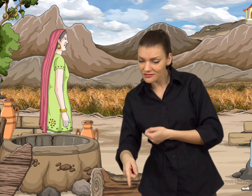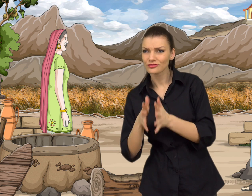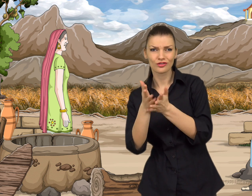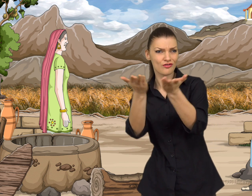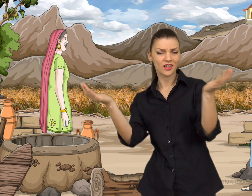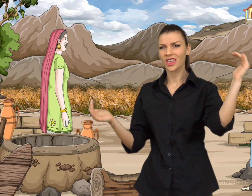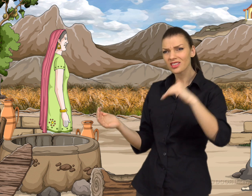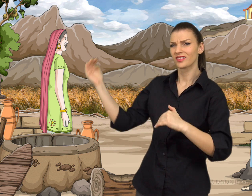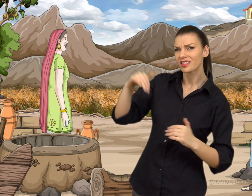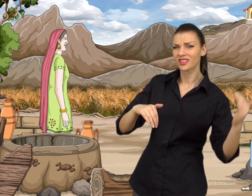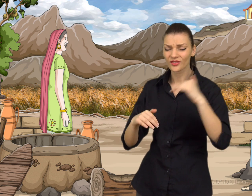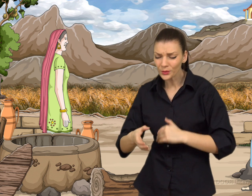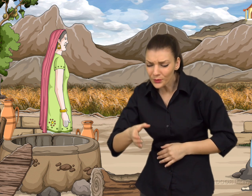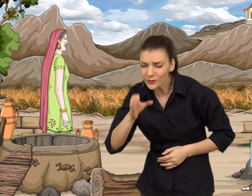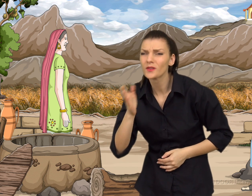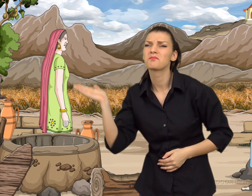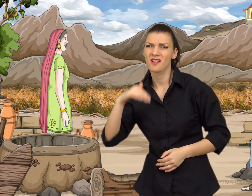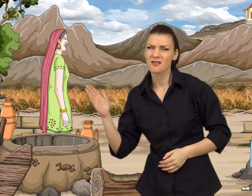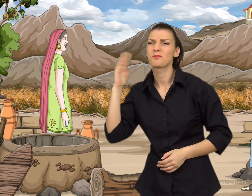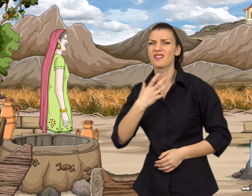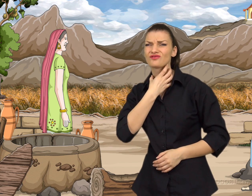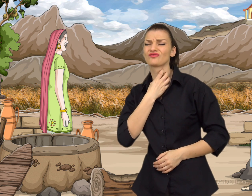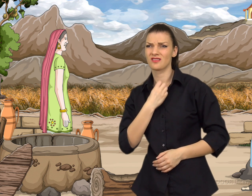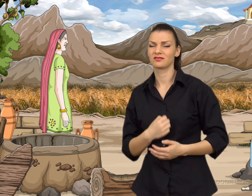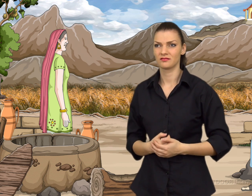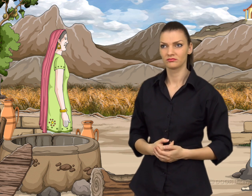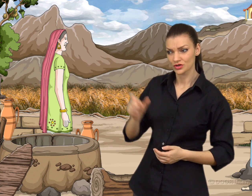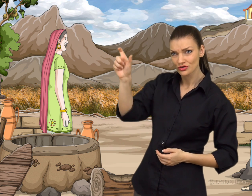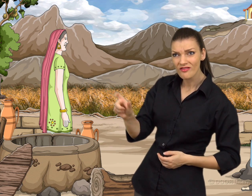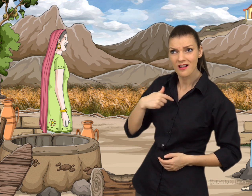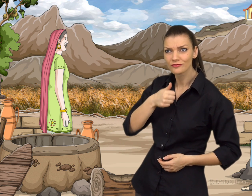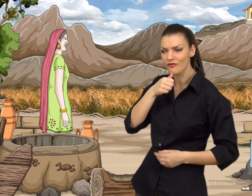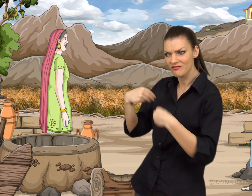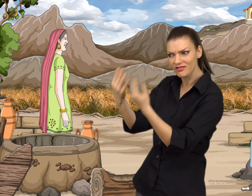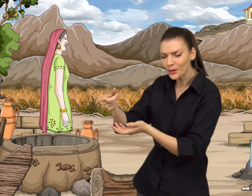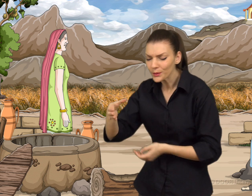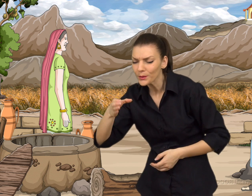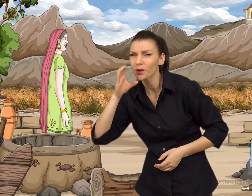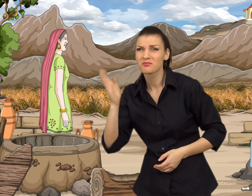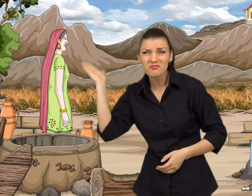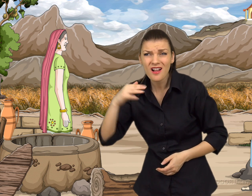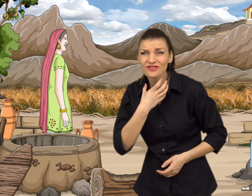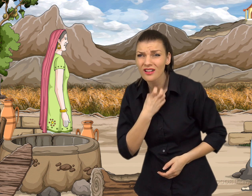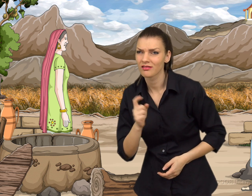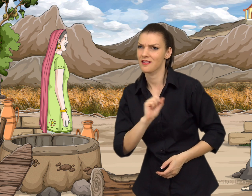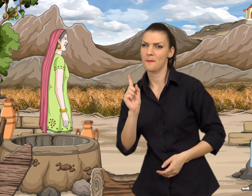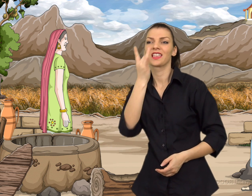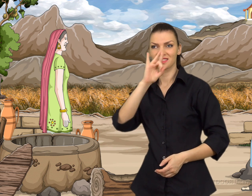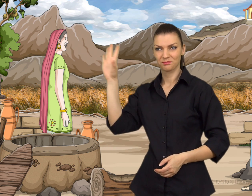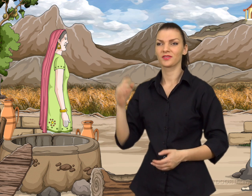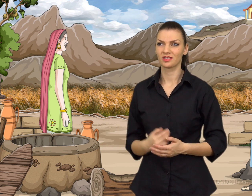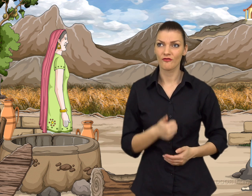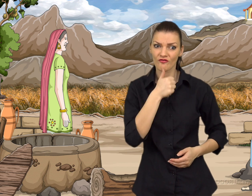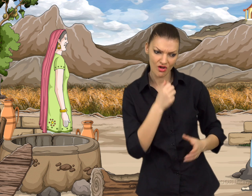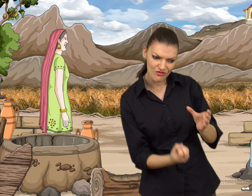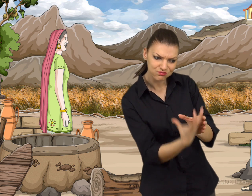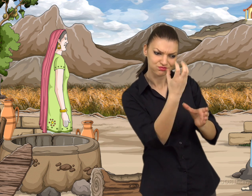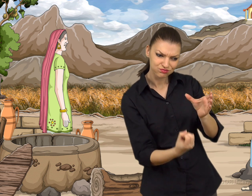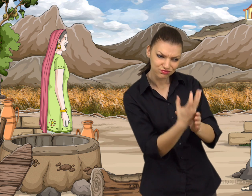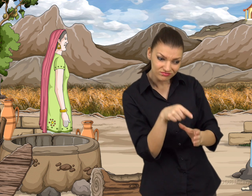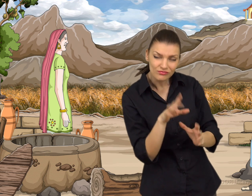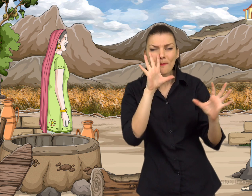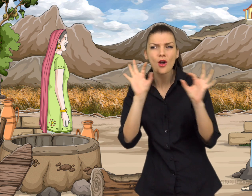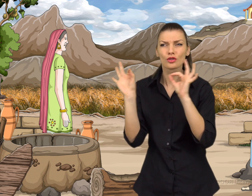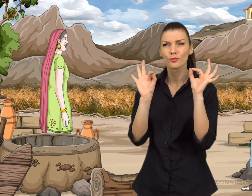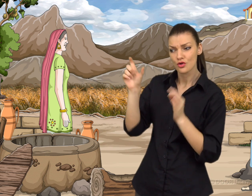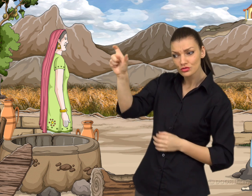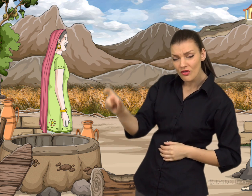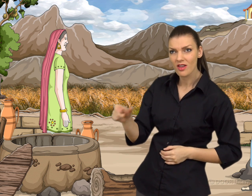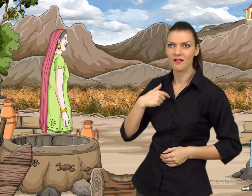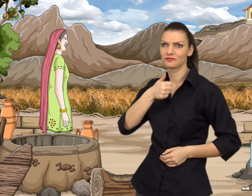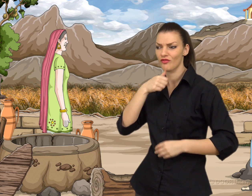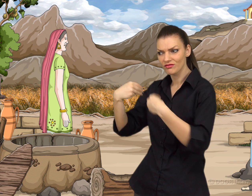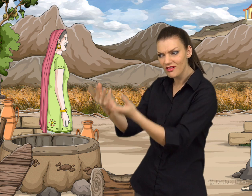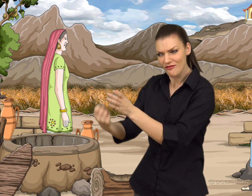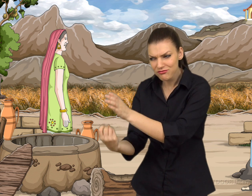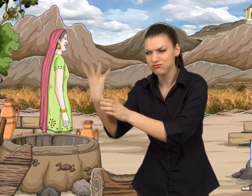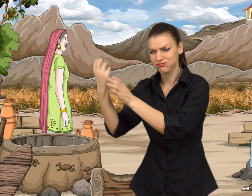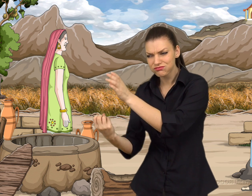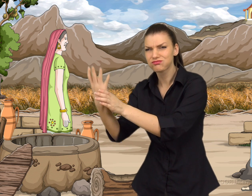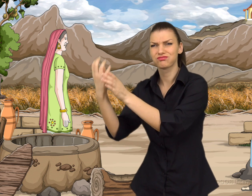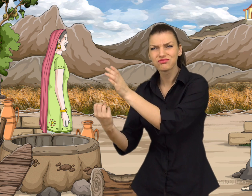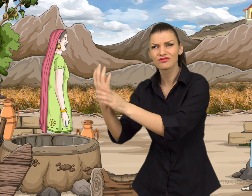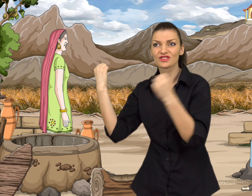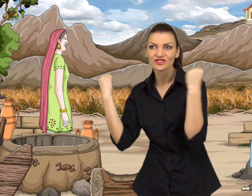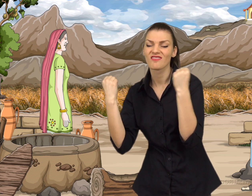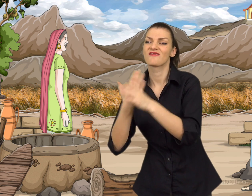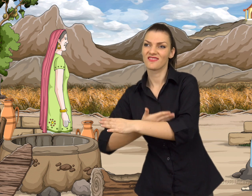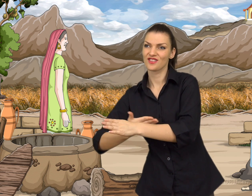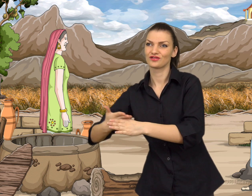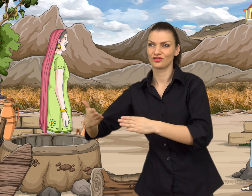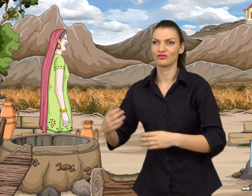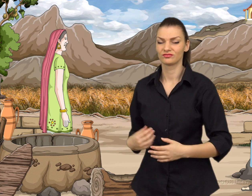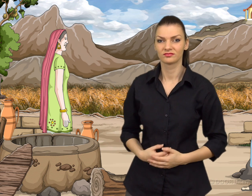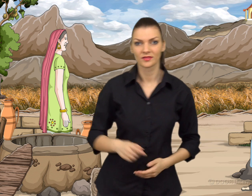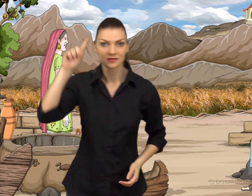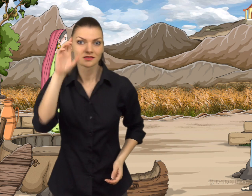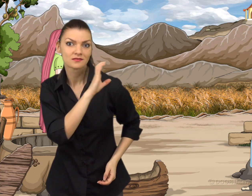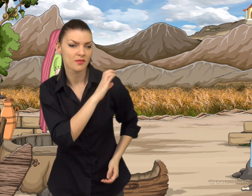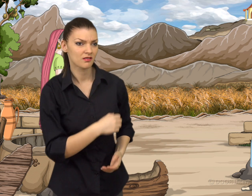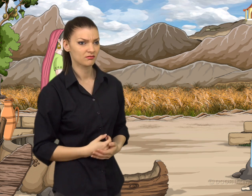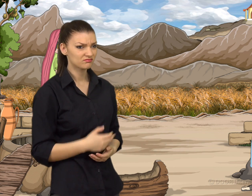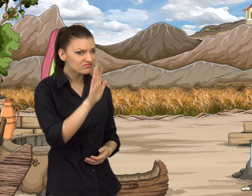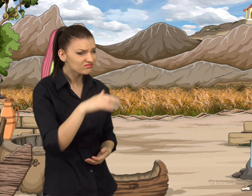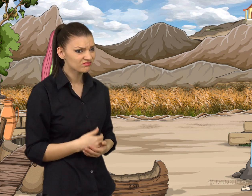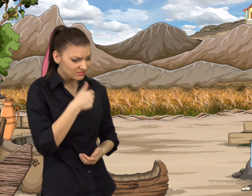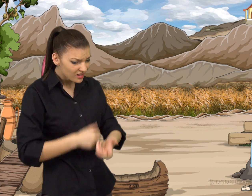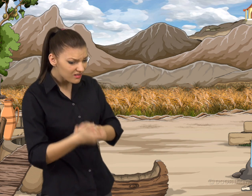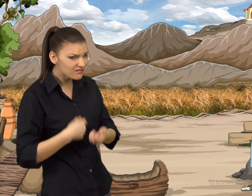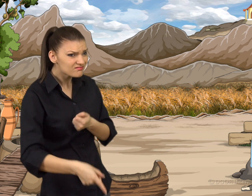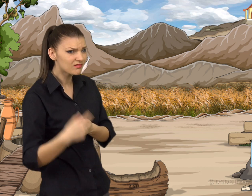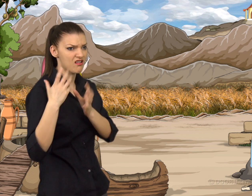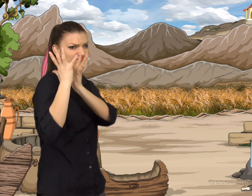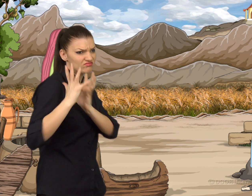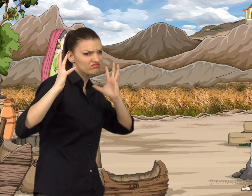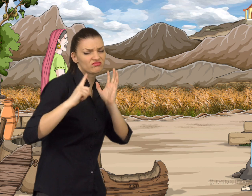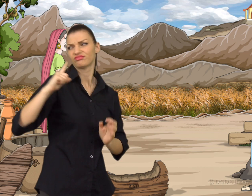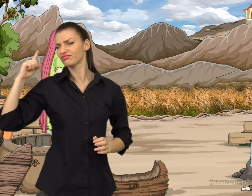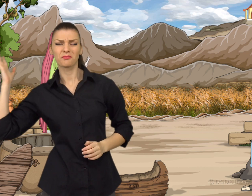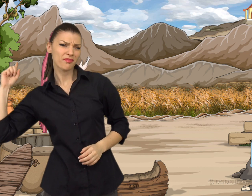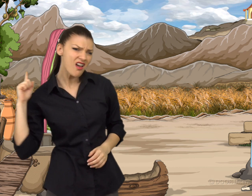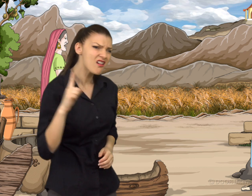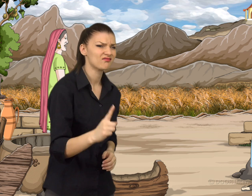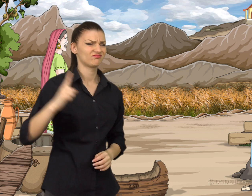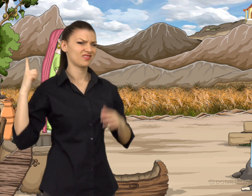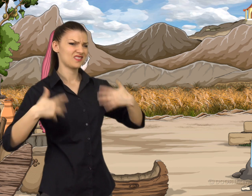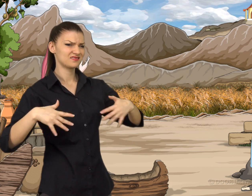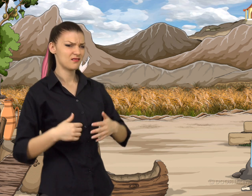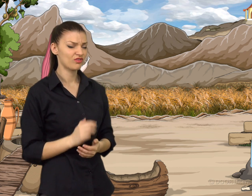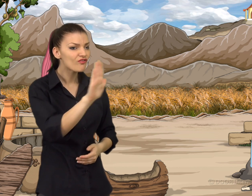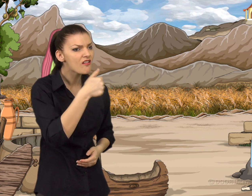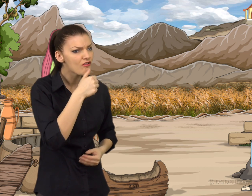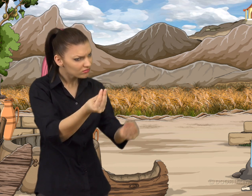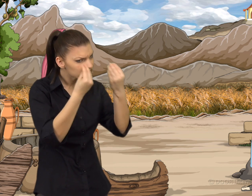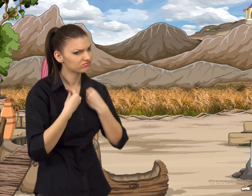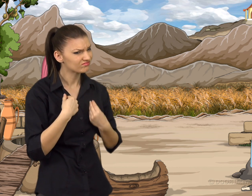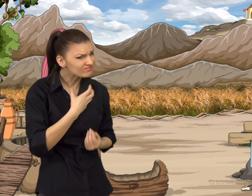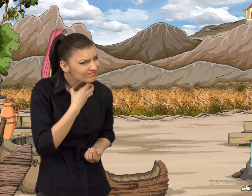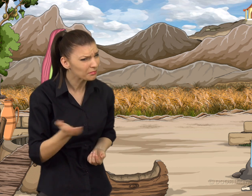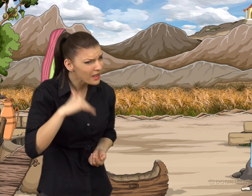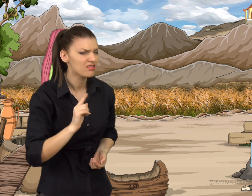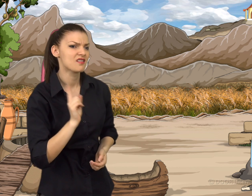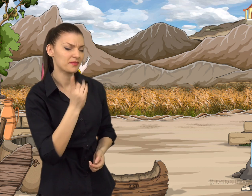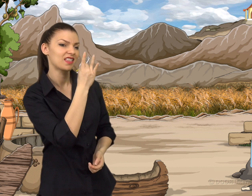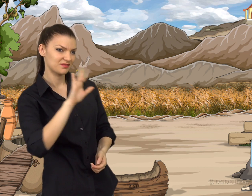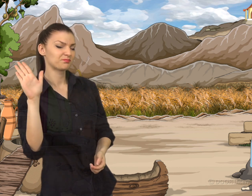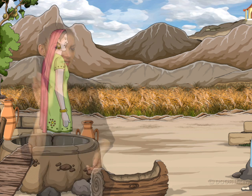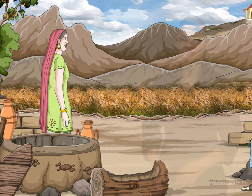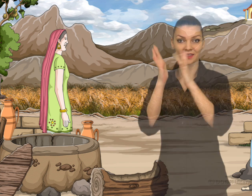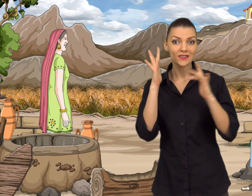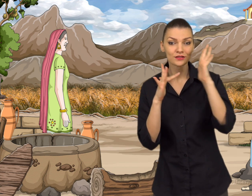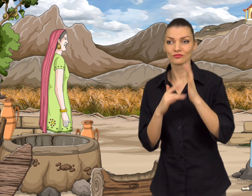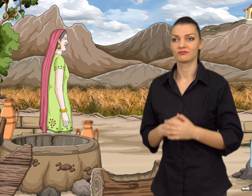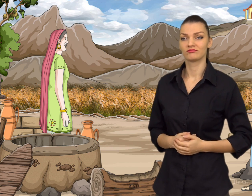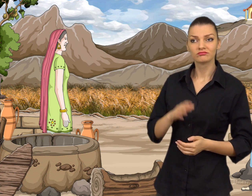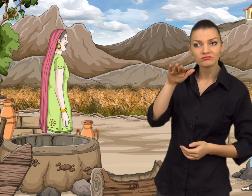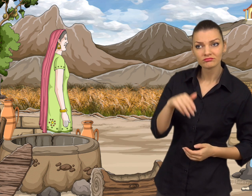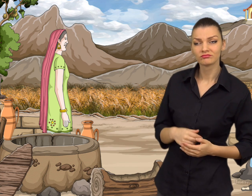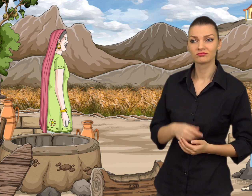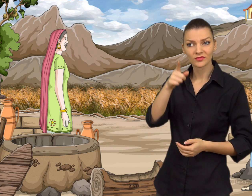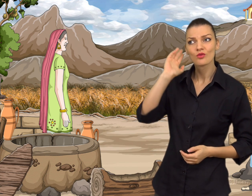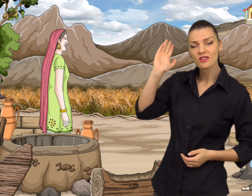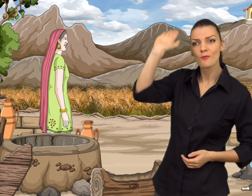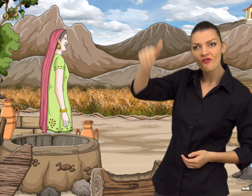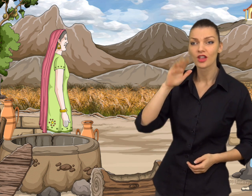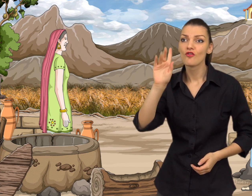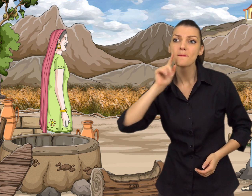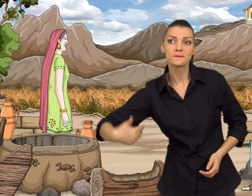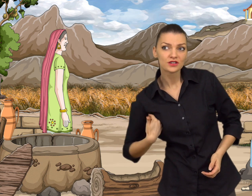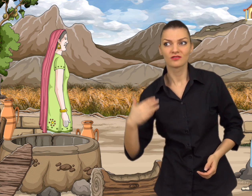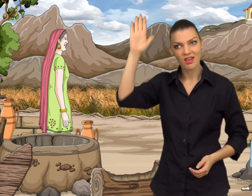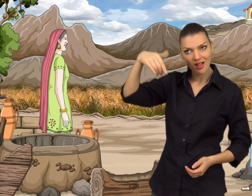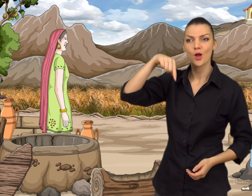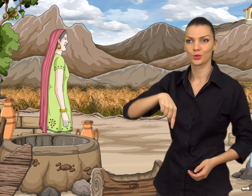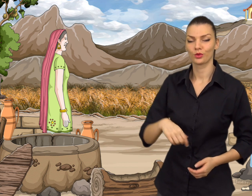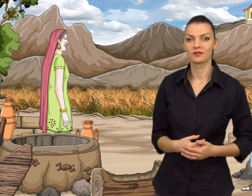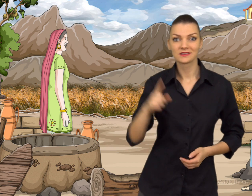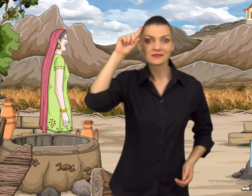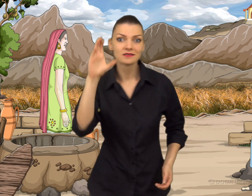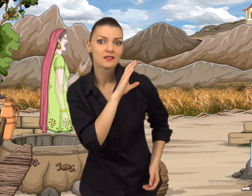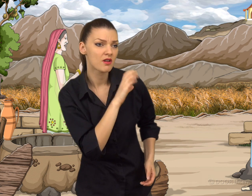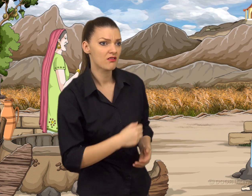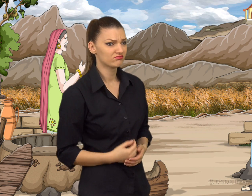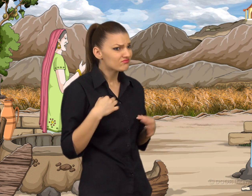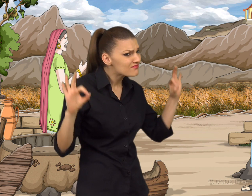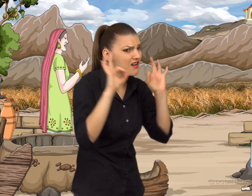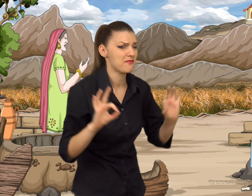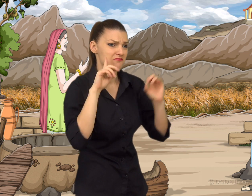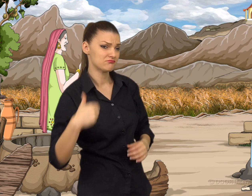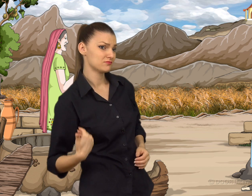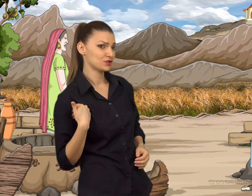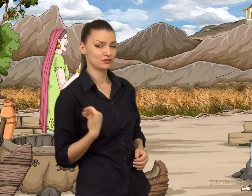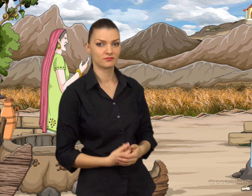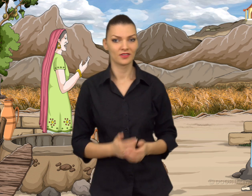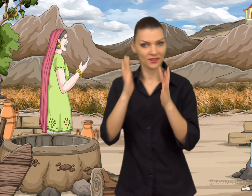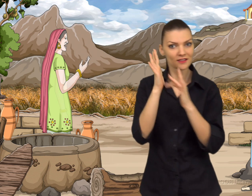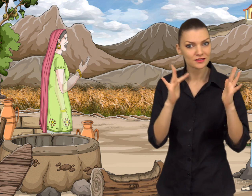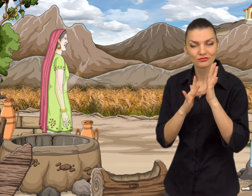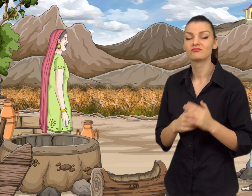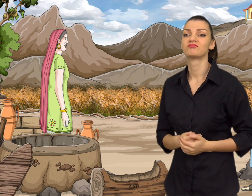Indeed, the water I give him will become in him a fount of water springing up to eternal life.” The woman said to Him, “Sir, give me this water so that I will not get thirsty and have to keep coming here to draw water.” Jesus told her, “Go, call your husband and come back.” “I have no husband,” the woman replied.